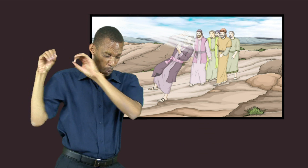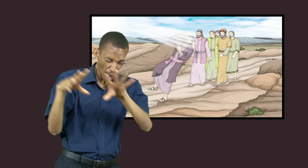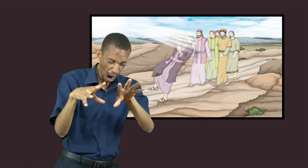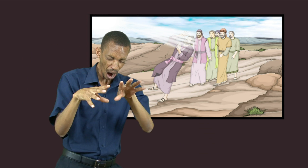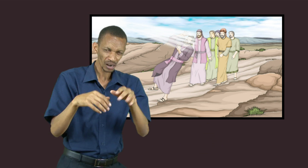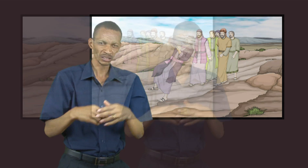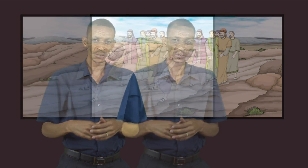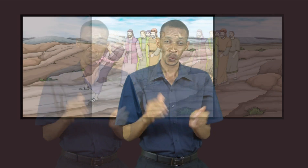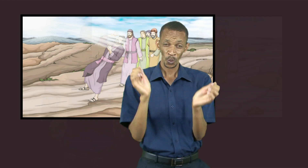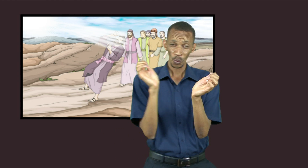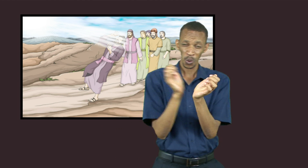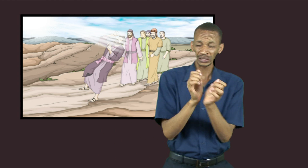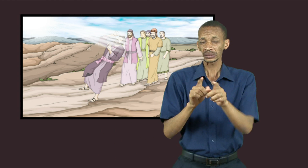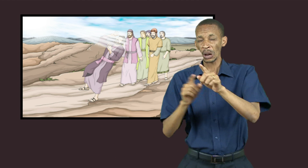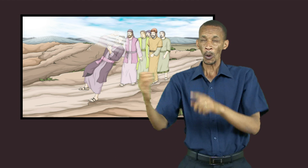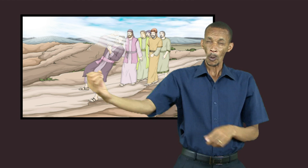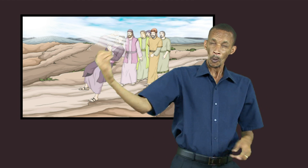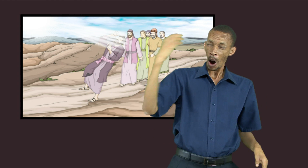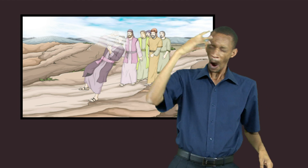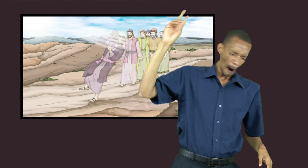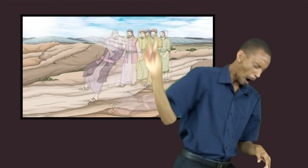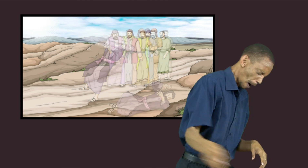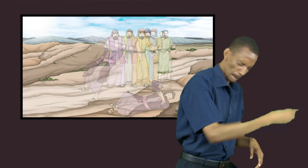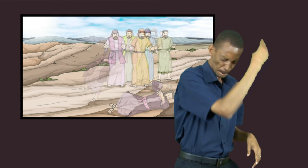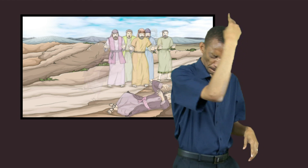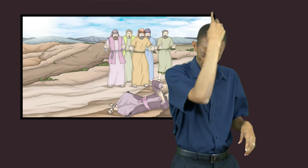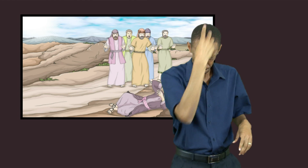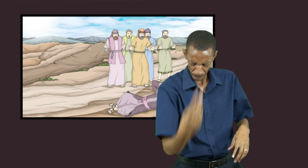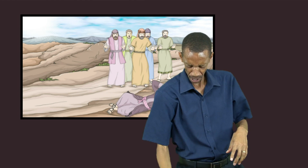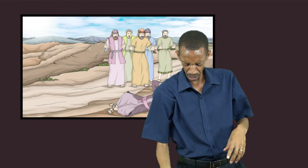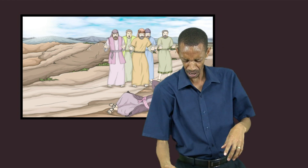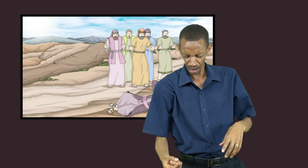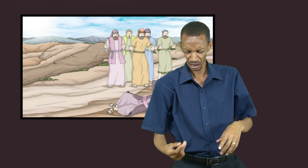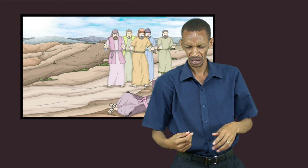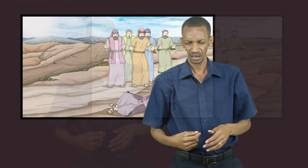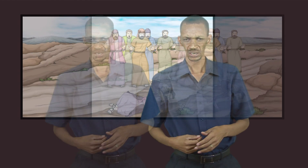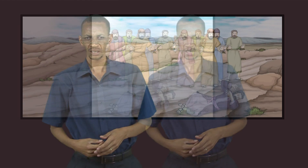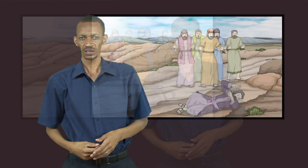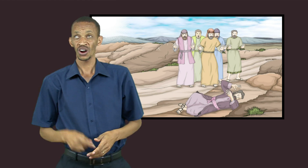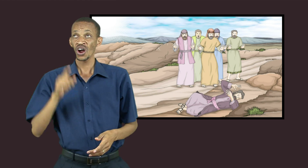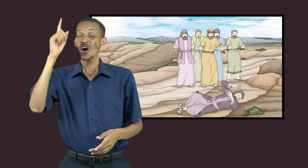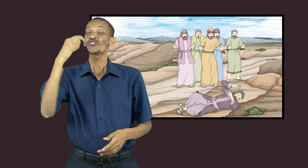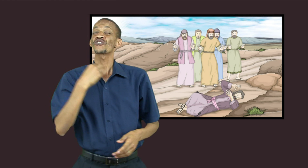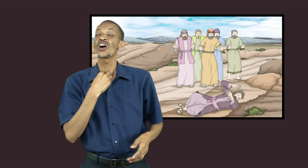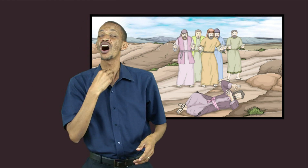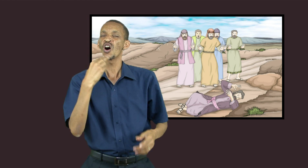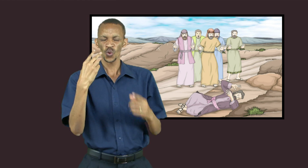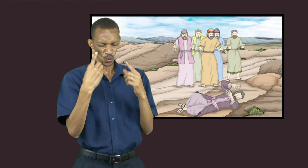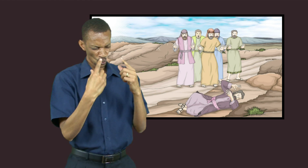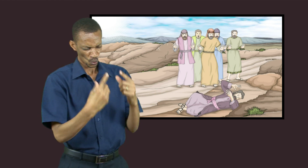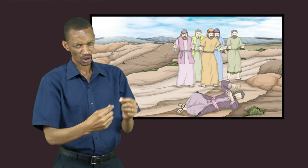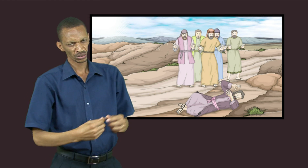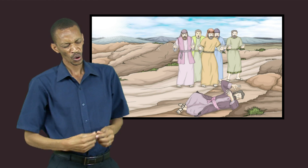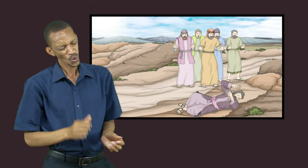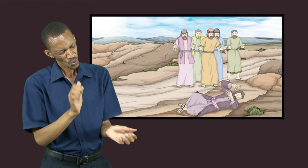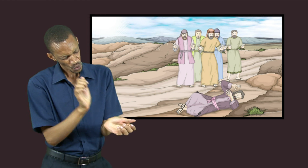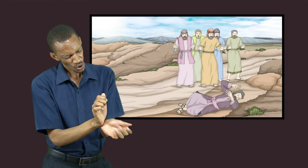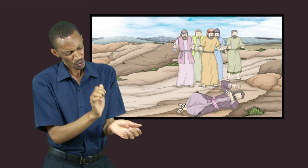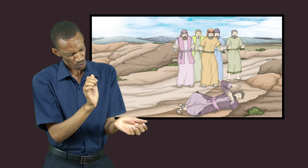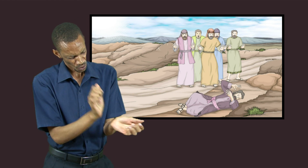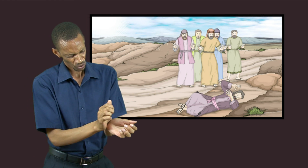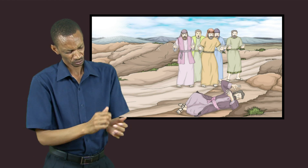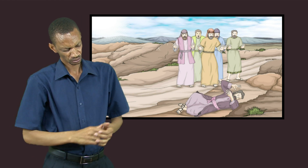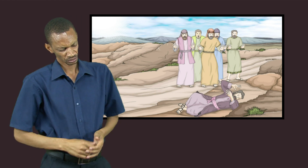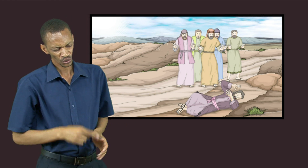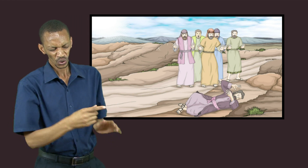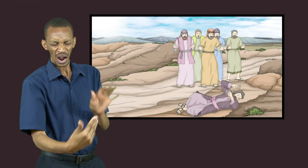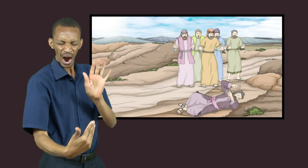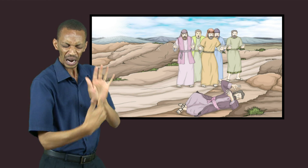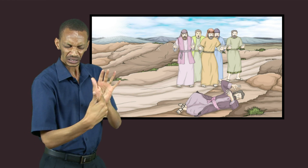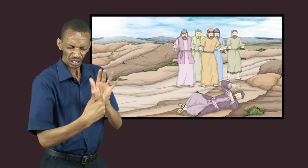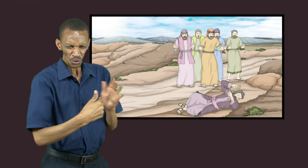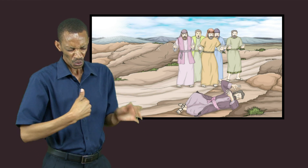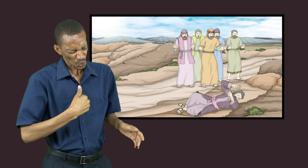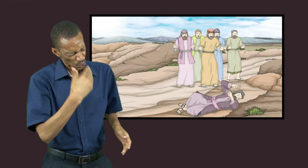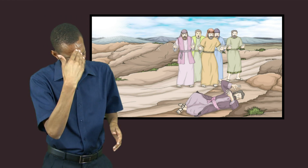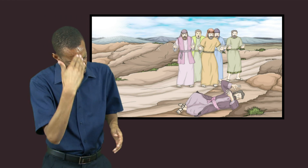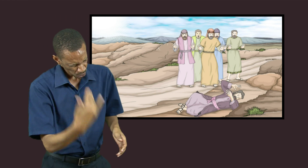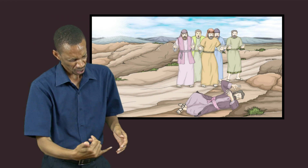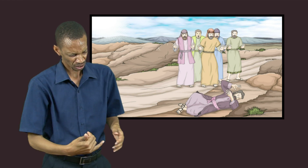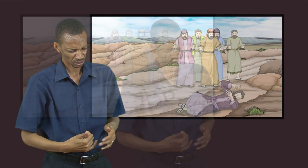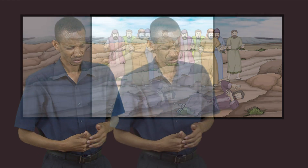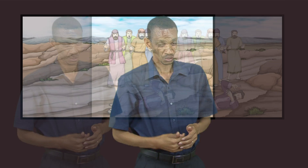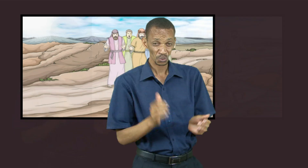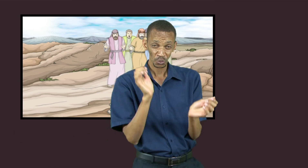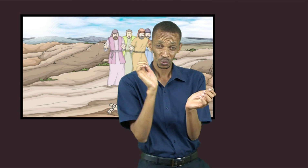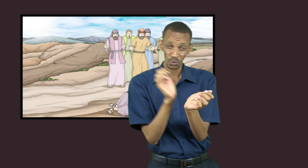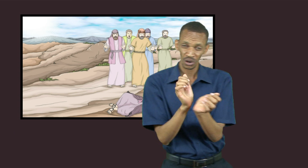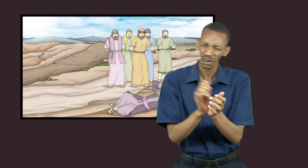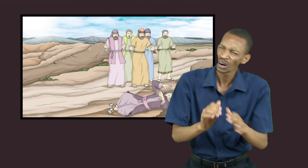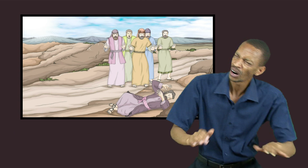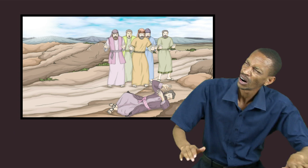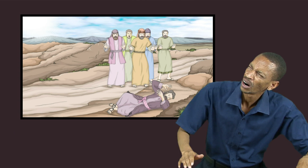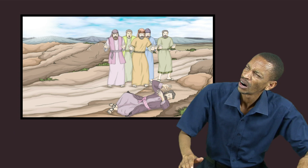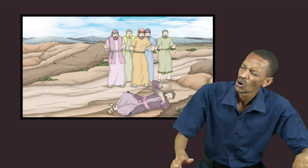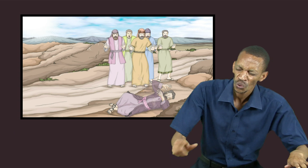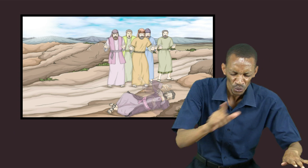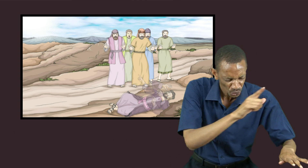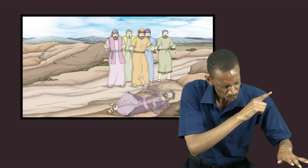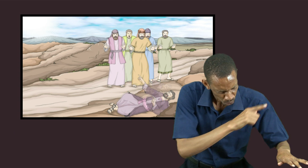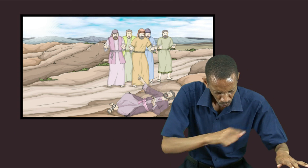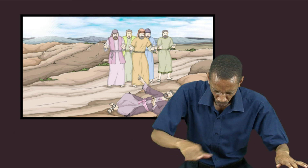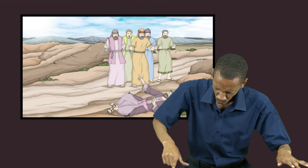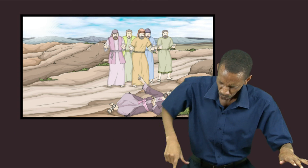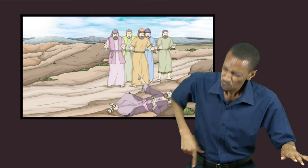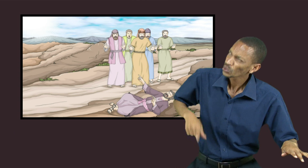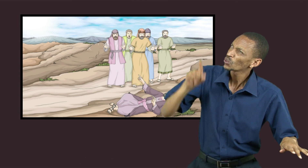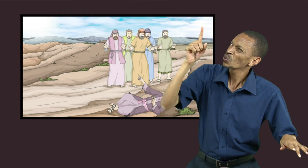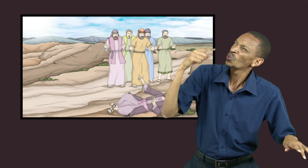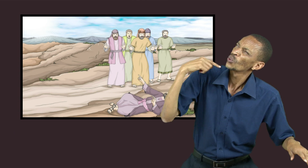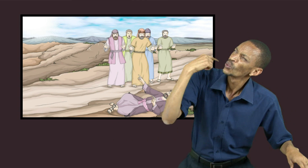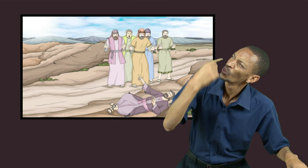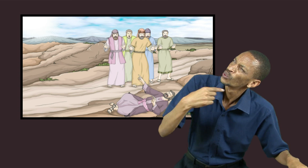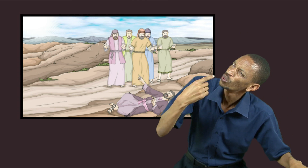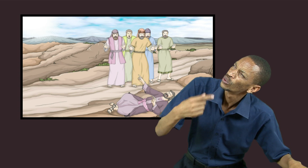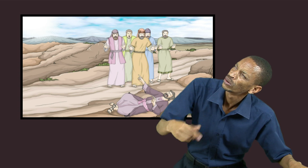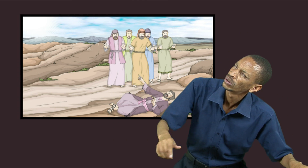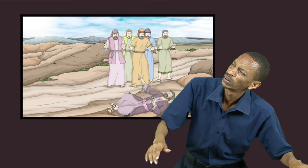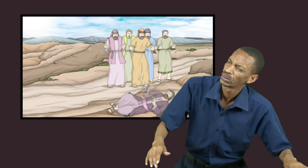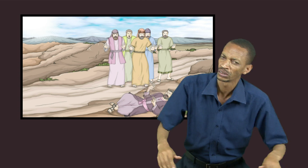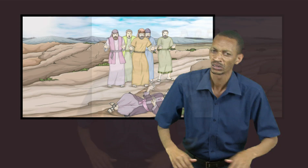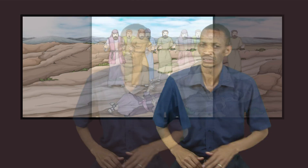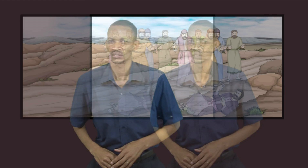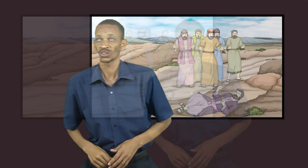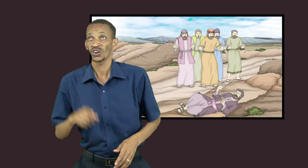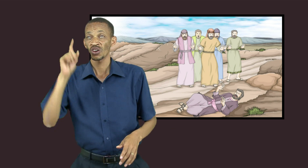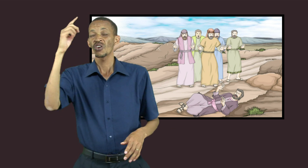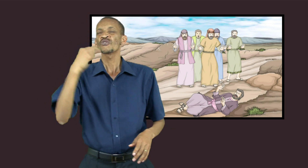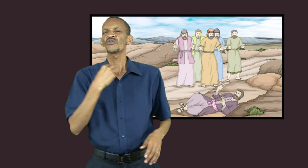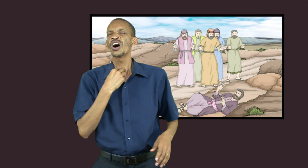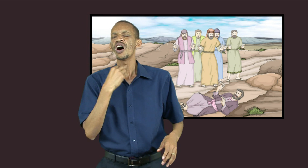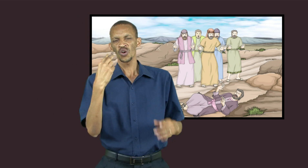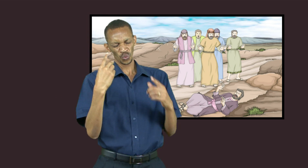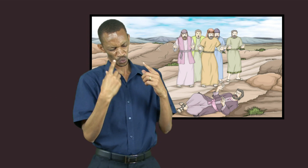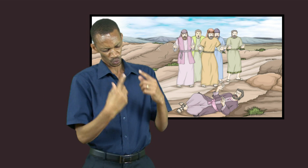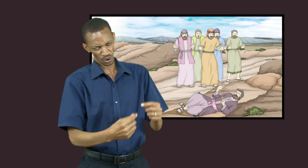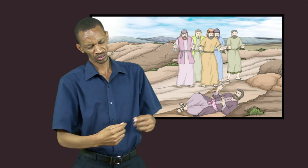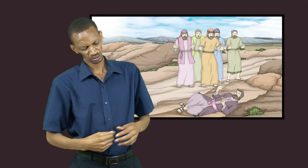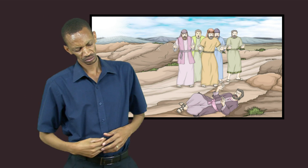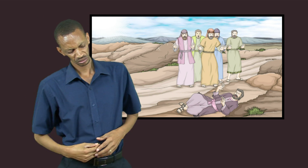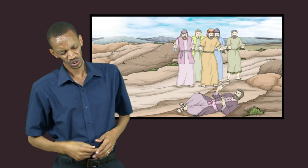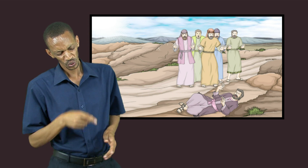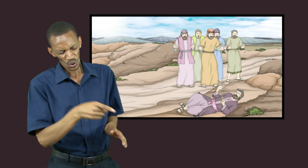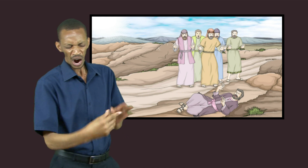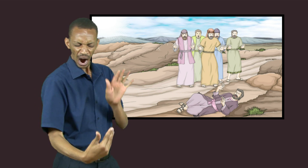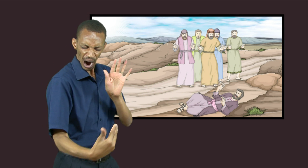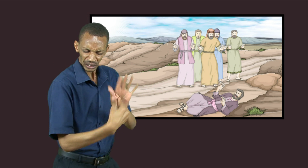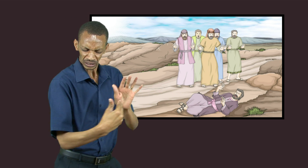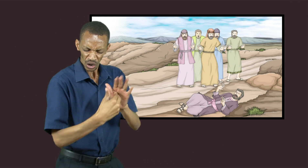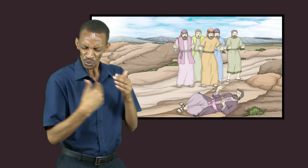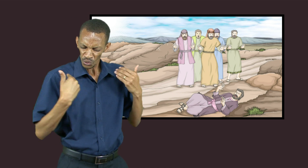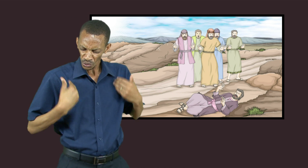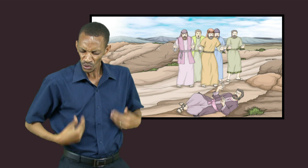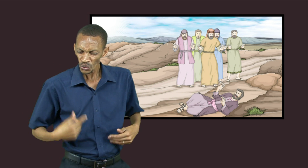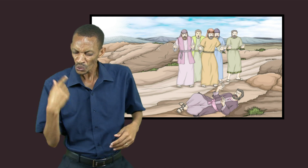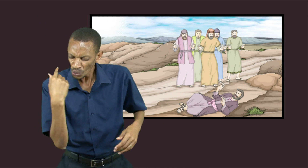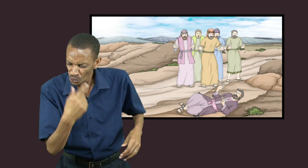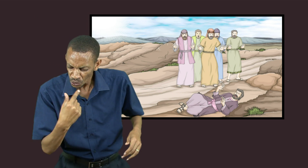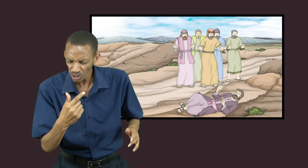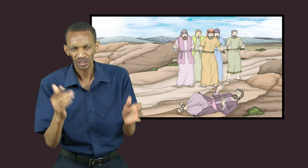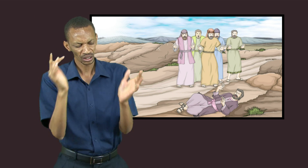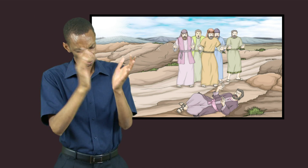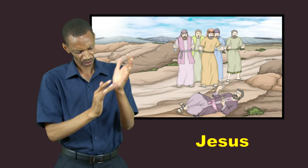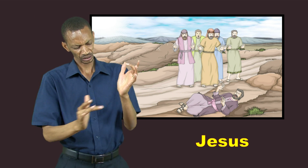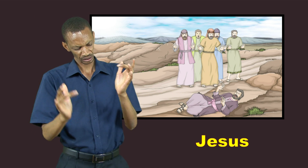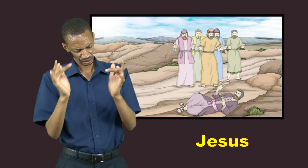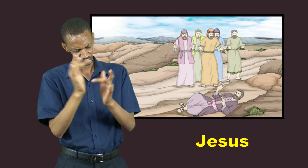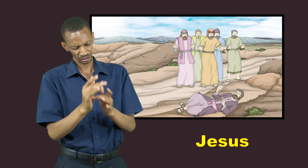He fell to the ground and heard a voice say to him, “Saul, Saul, why do you persecute Me?” “Who are You, Lord?” Saul asked.